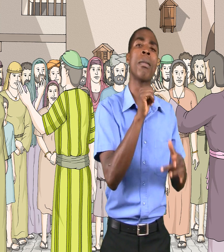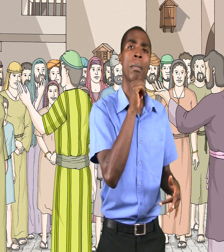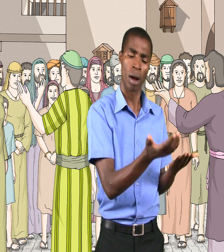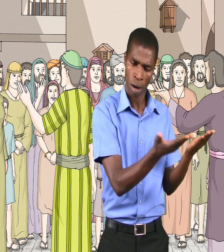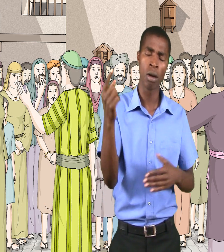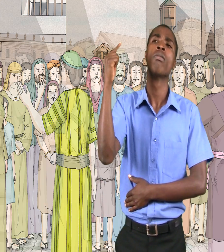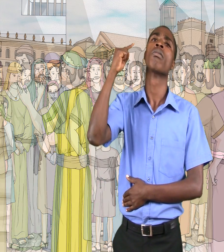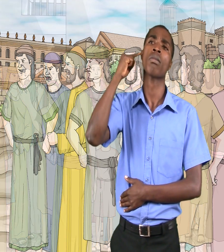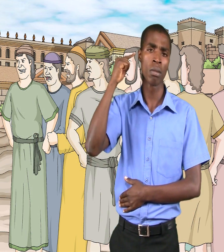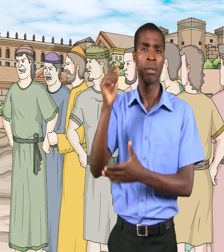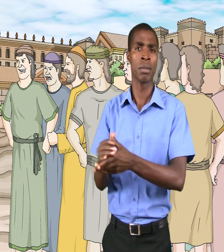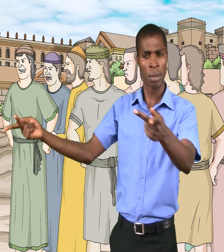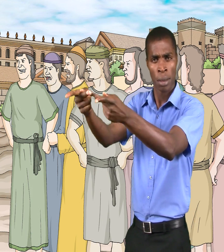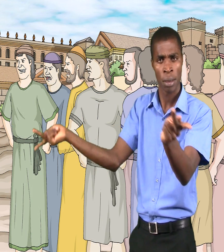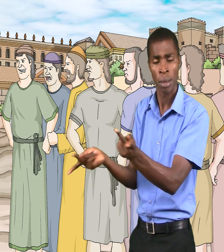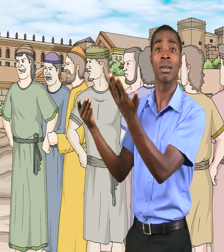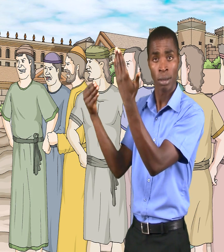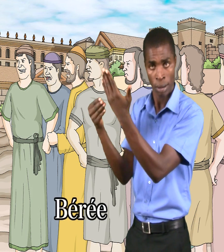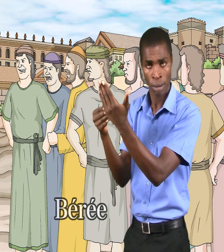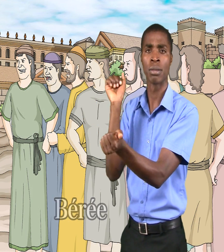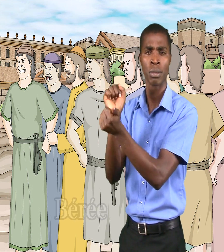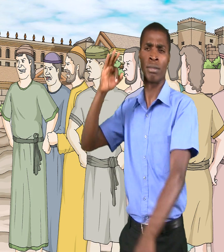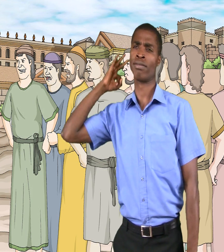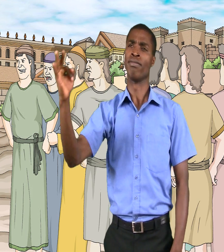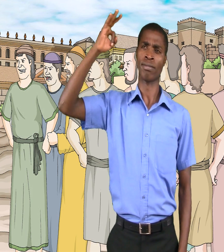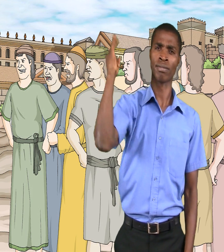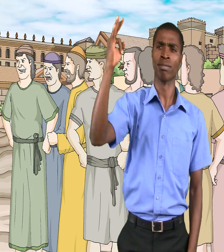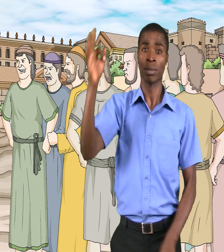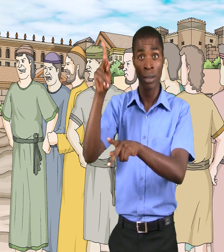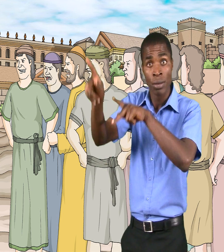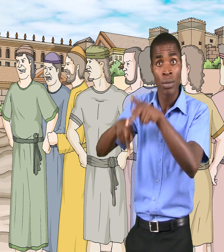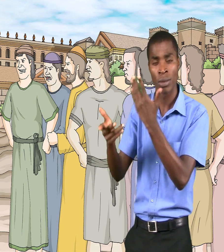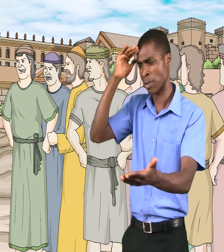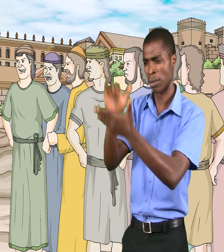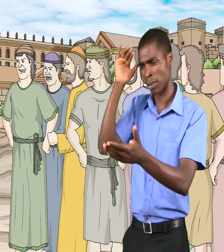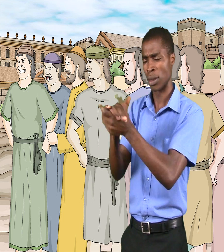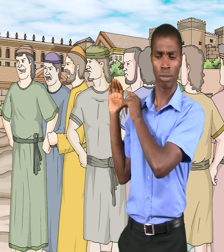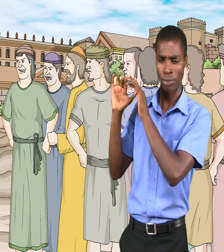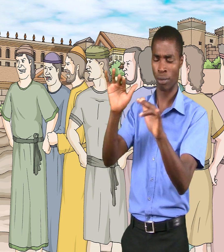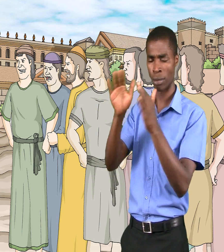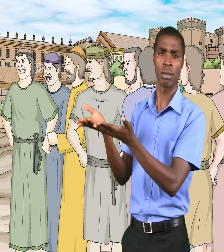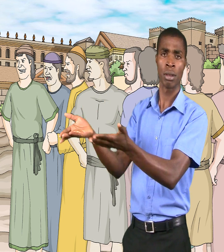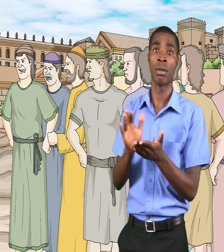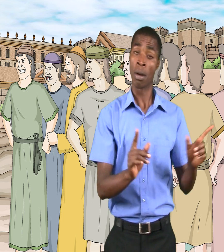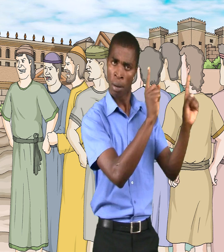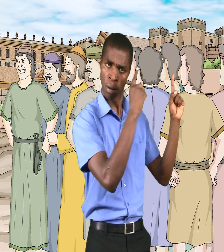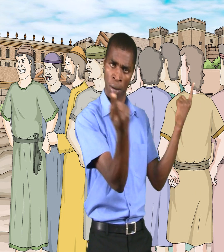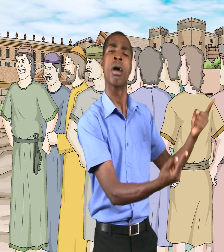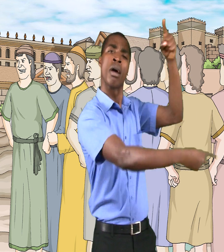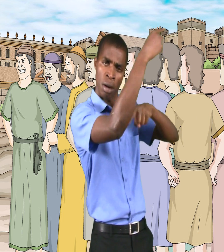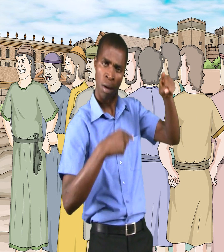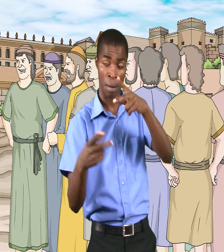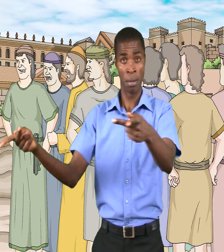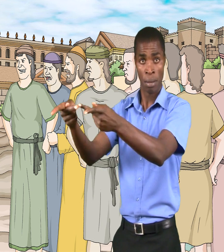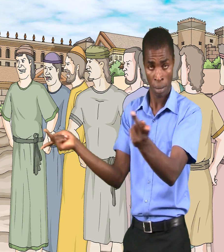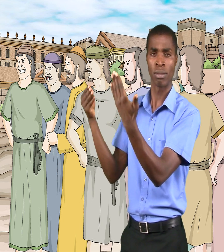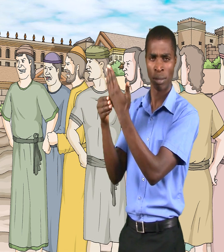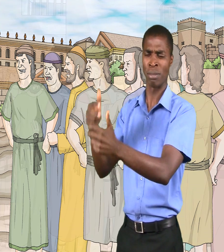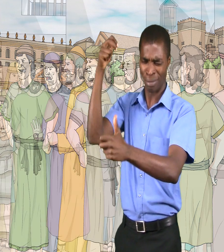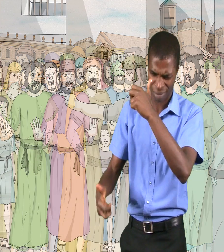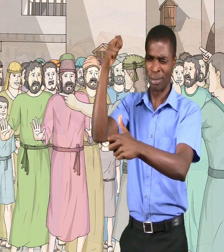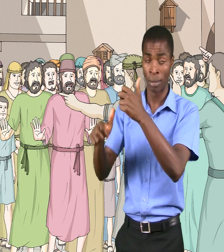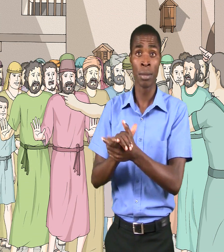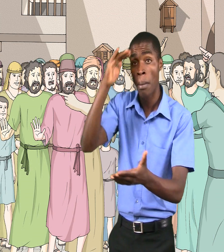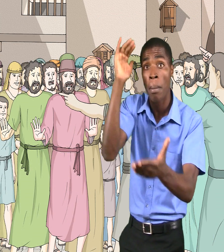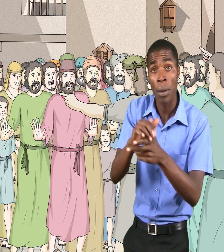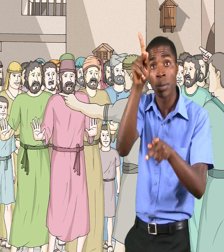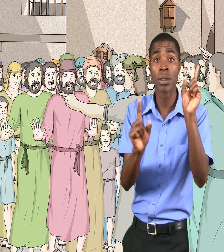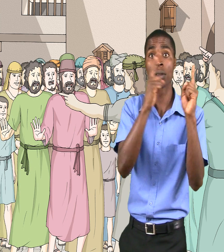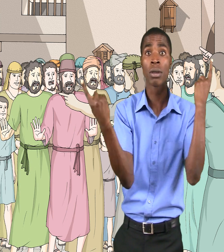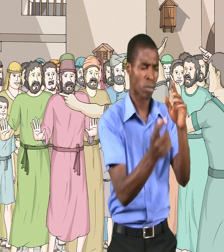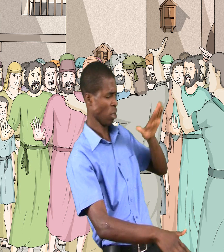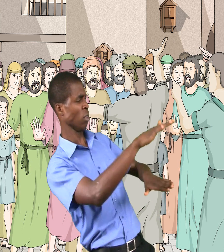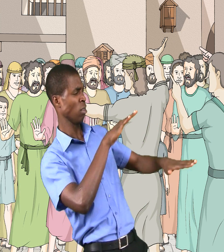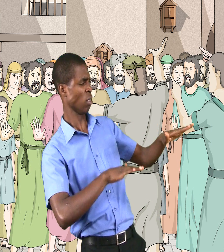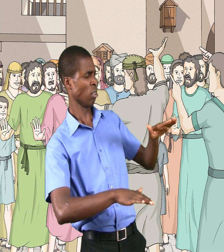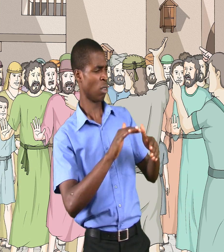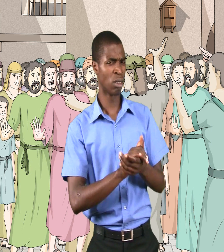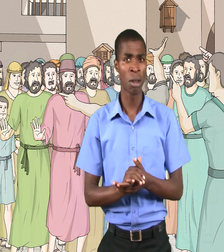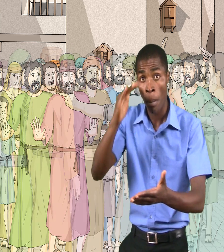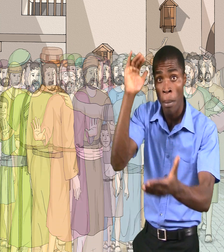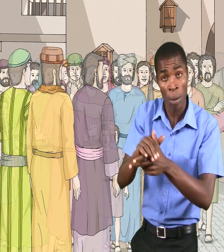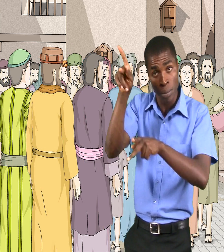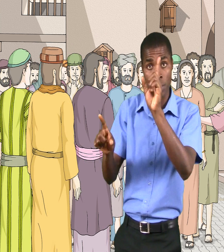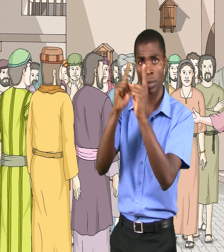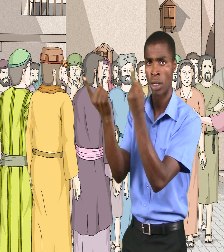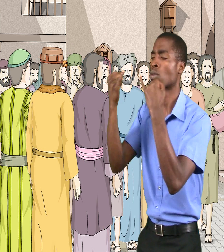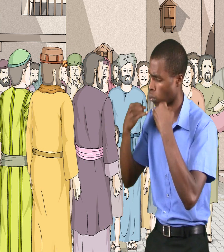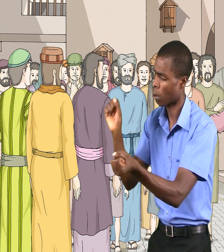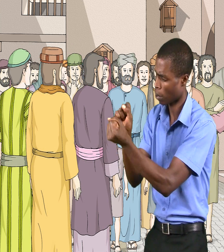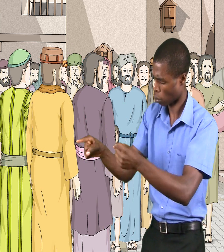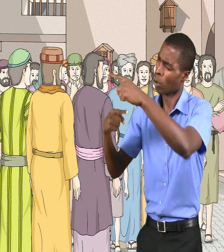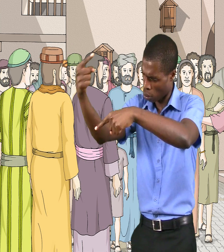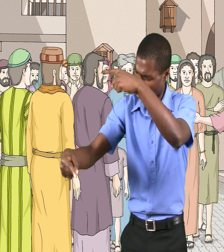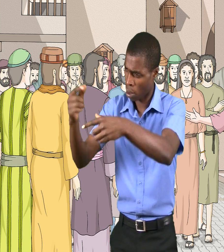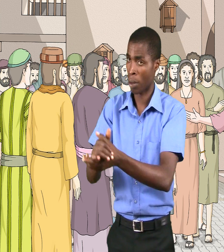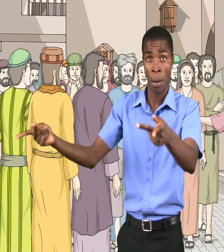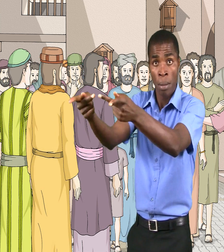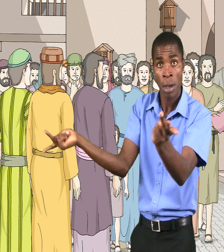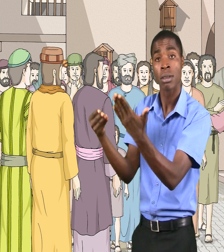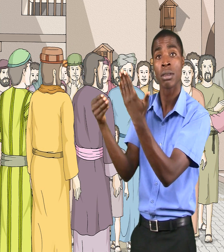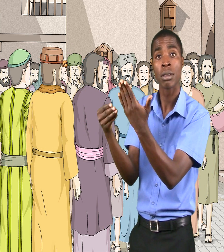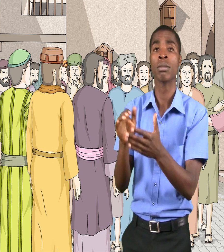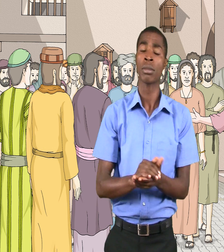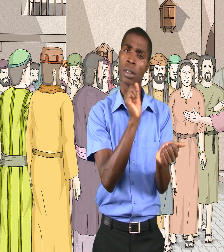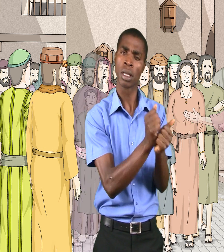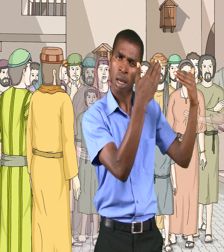But when the Jews from Thessalonica learned that Paul was also proclaiming the word of God in Berea, they went there themselves to incite and agitate the crowds.